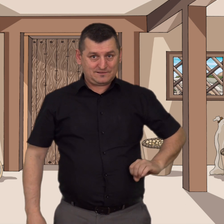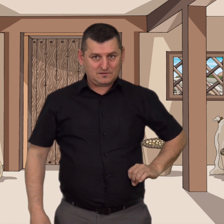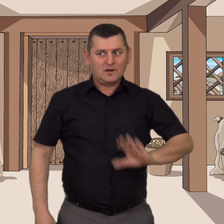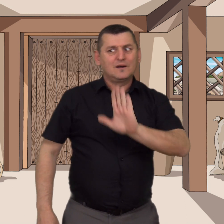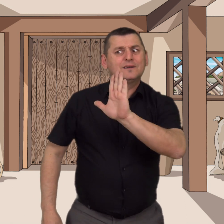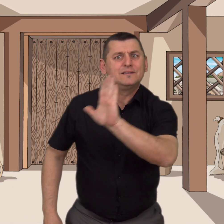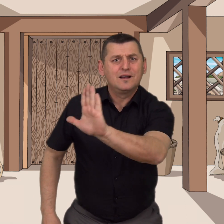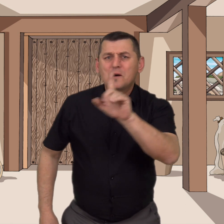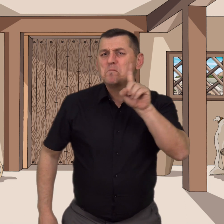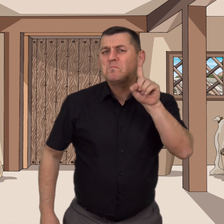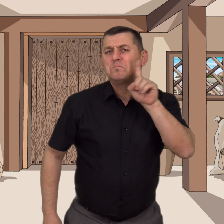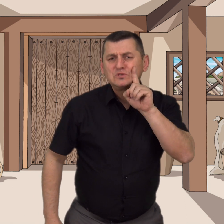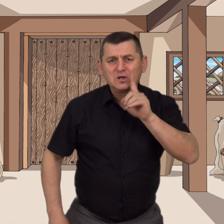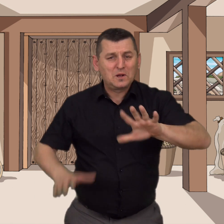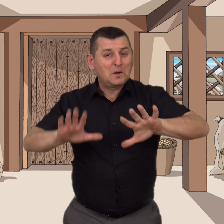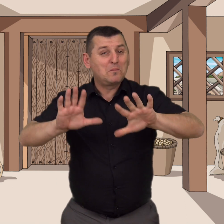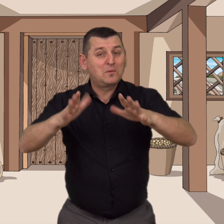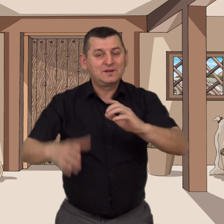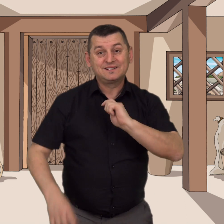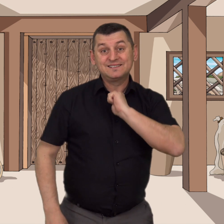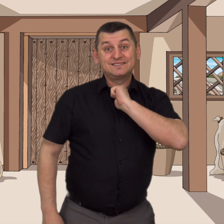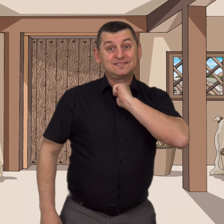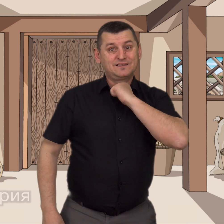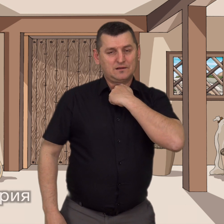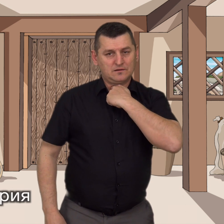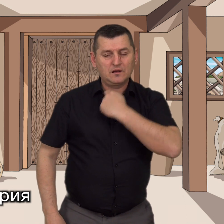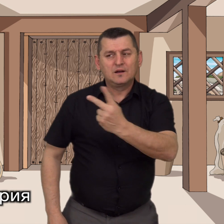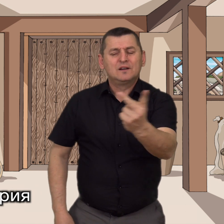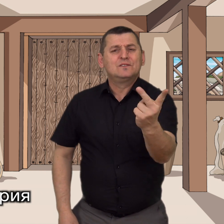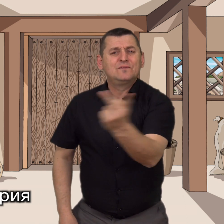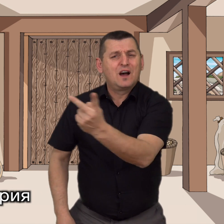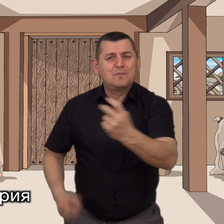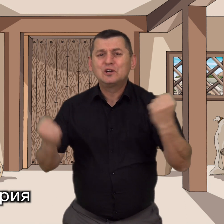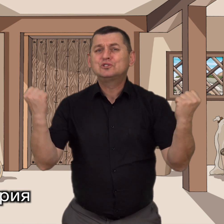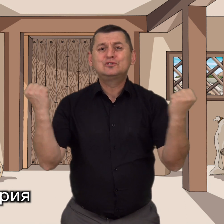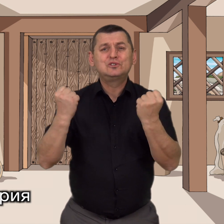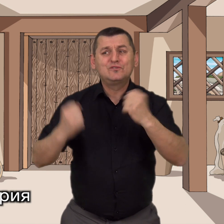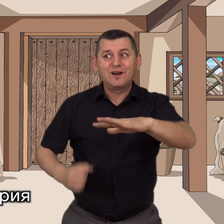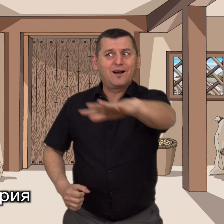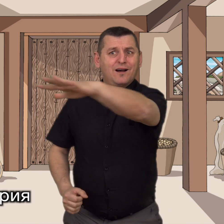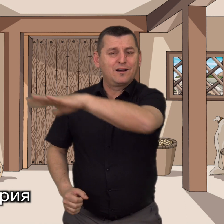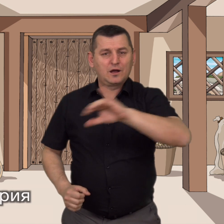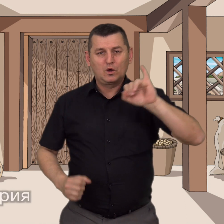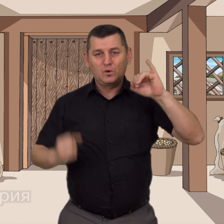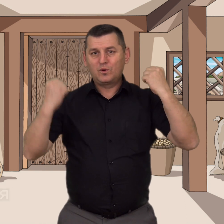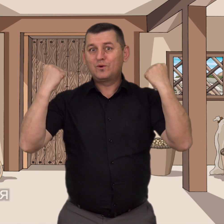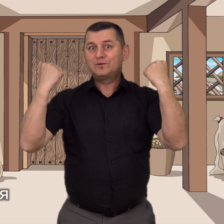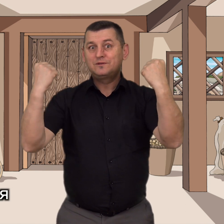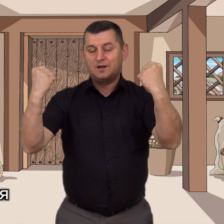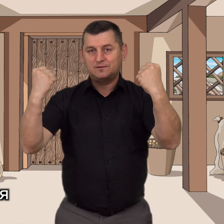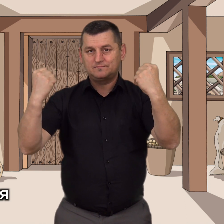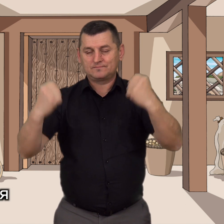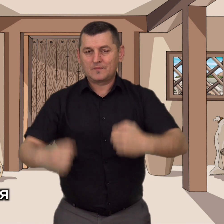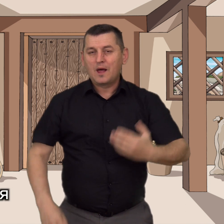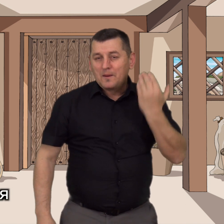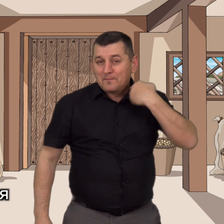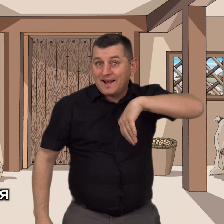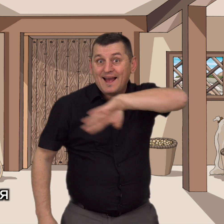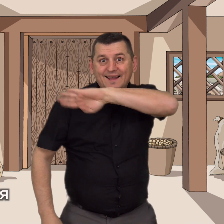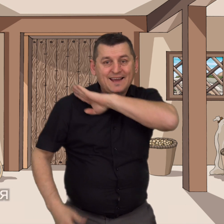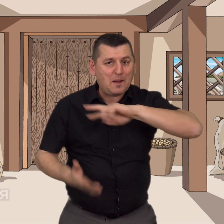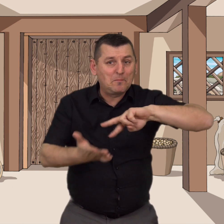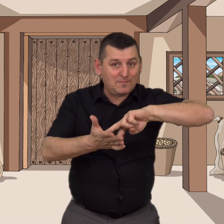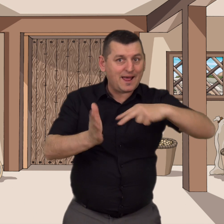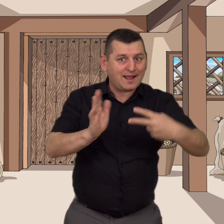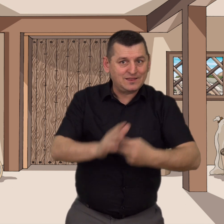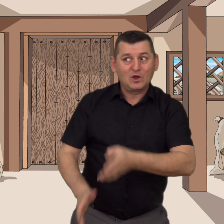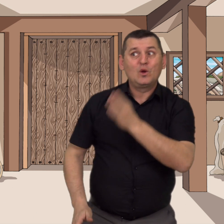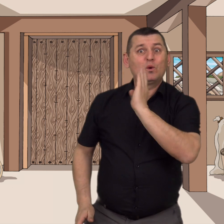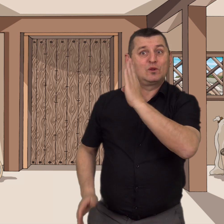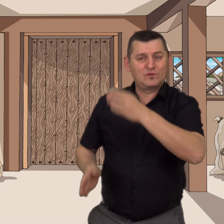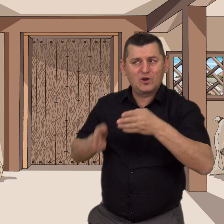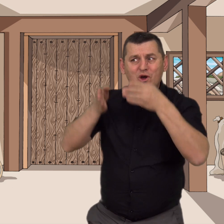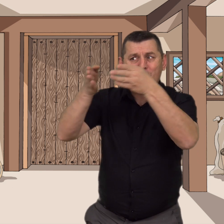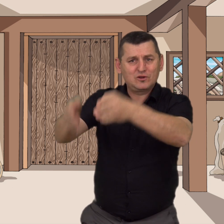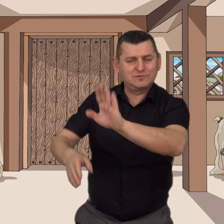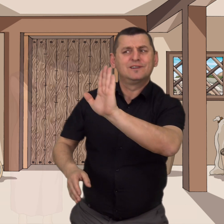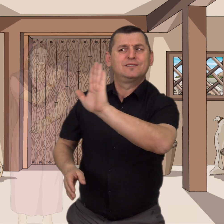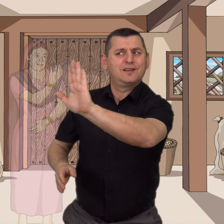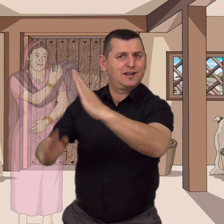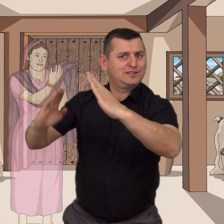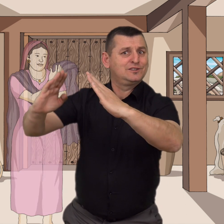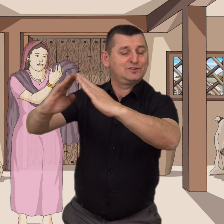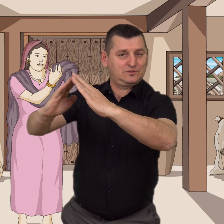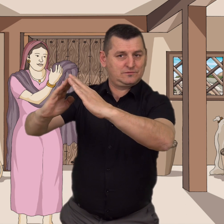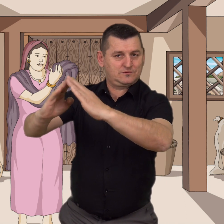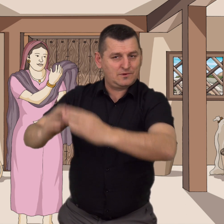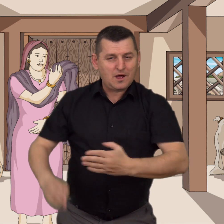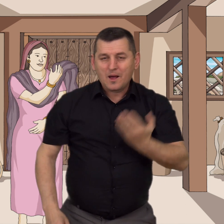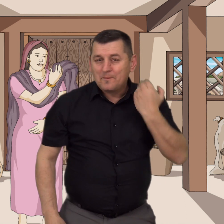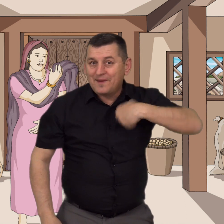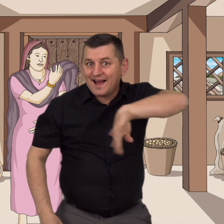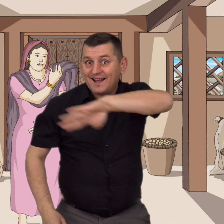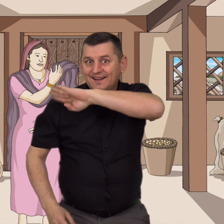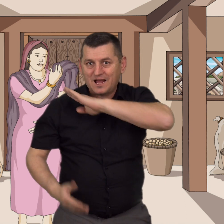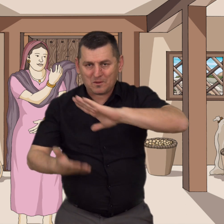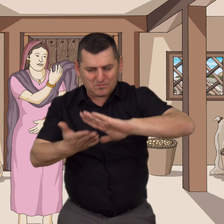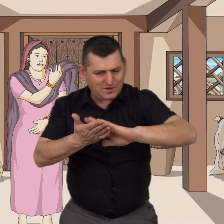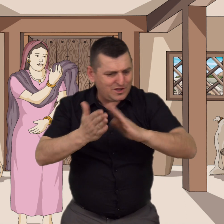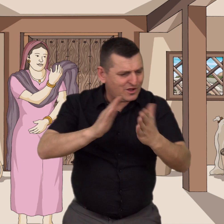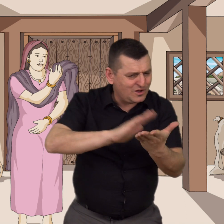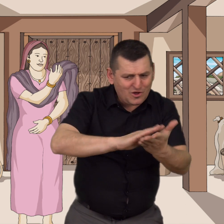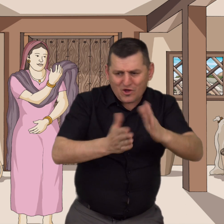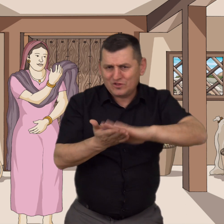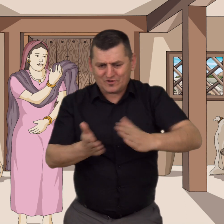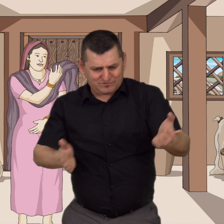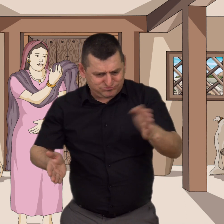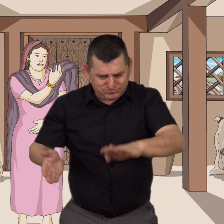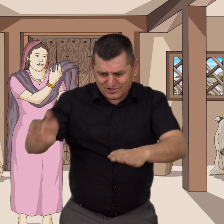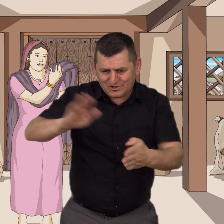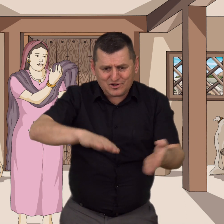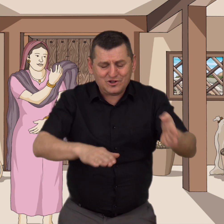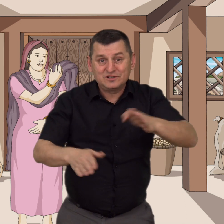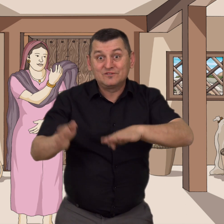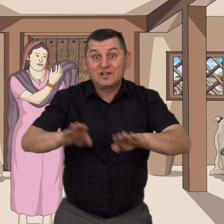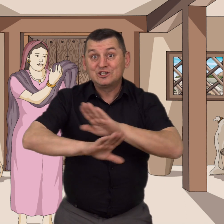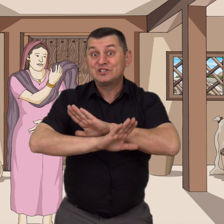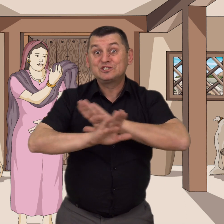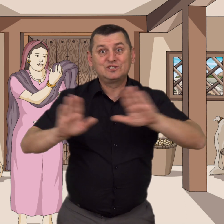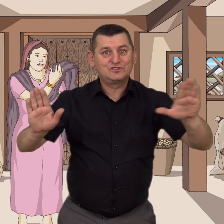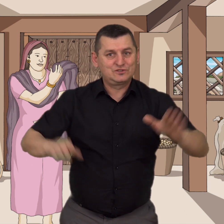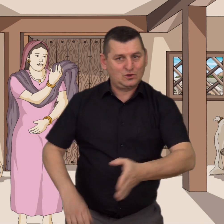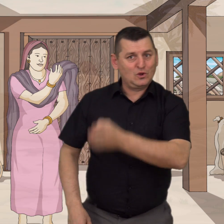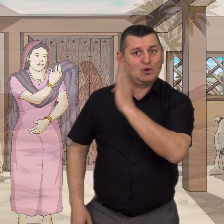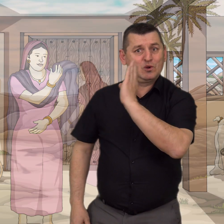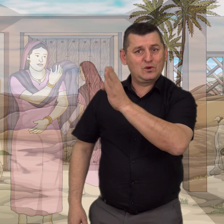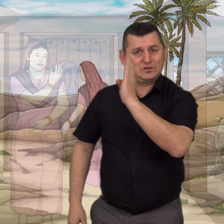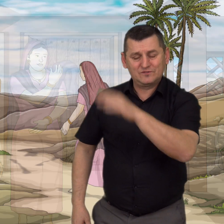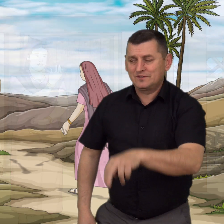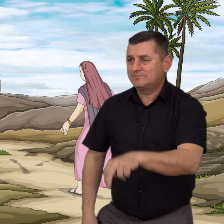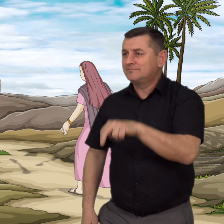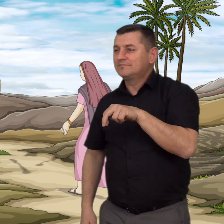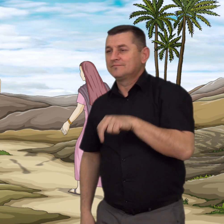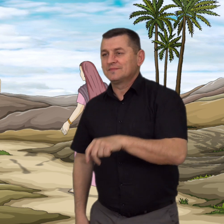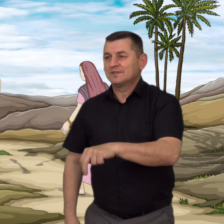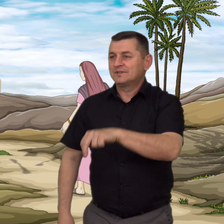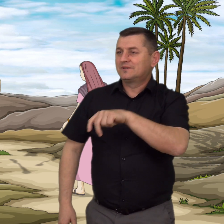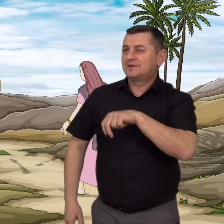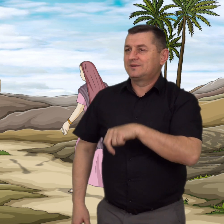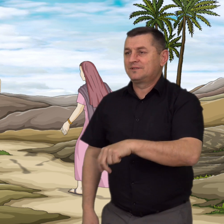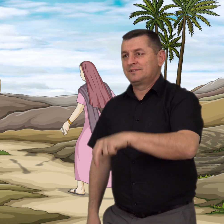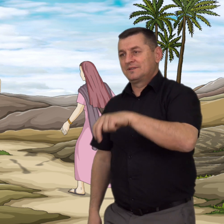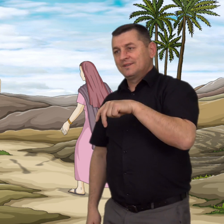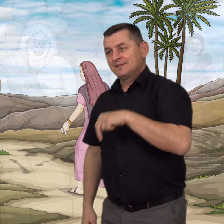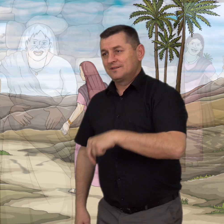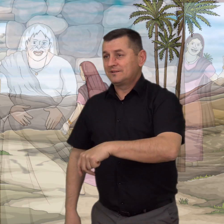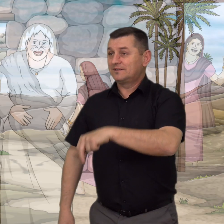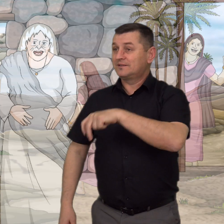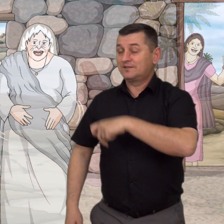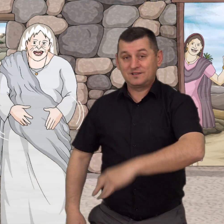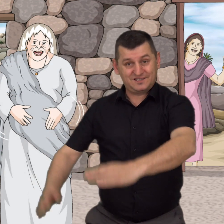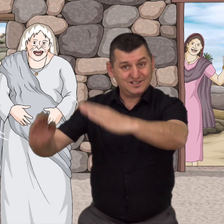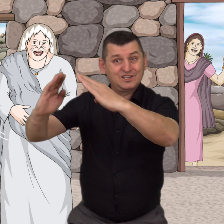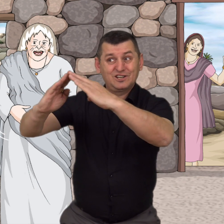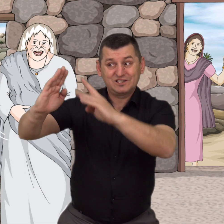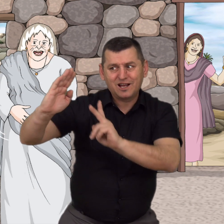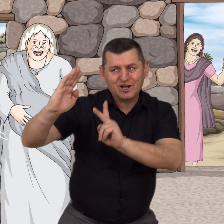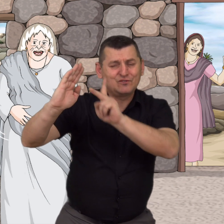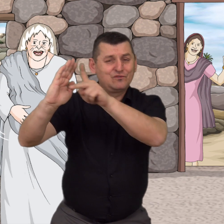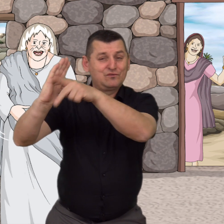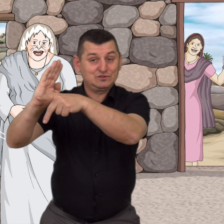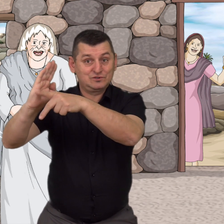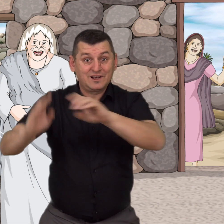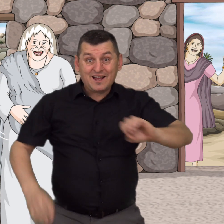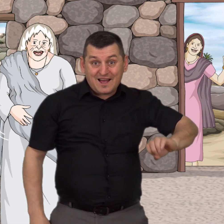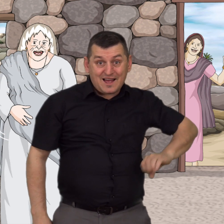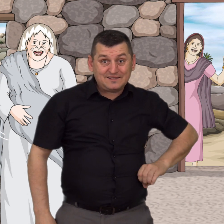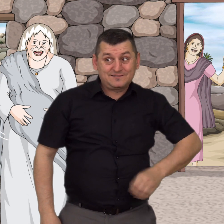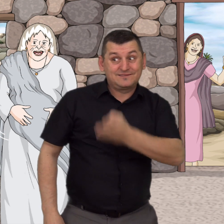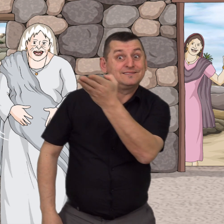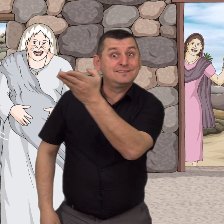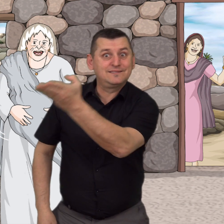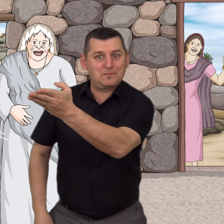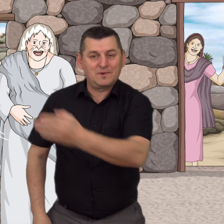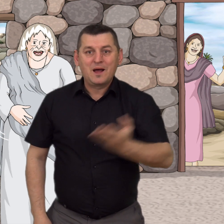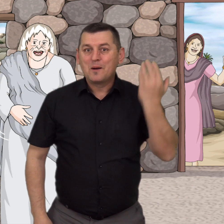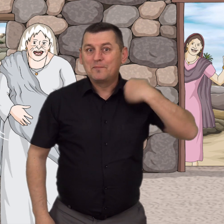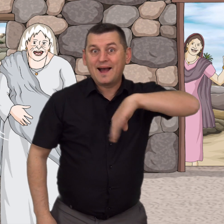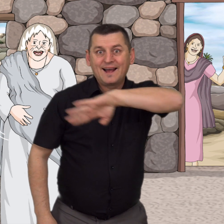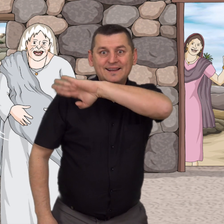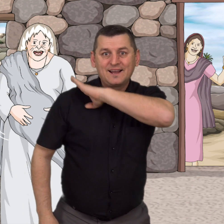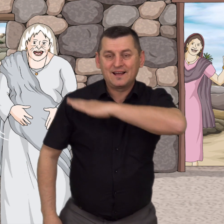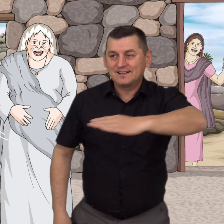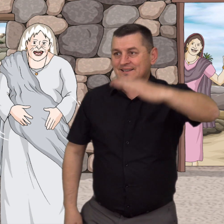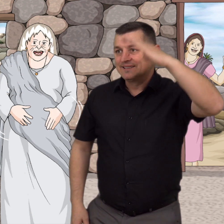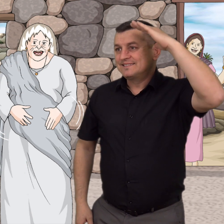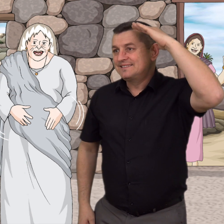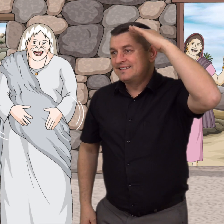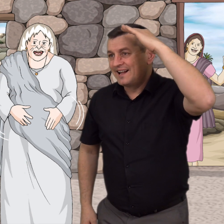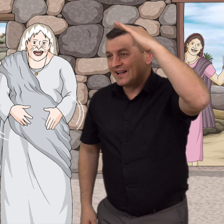In those days Mary got ready and hurried to a town in the hill country of Judah, where she entered the home of Zechariah and greeted Elizabeth. When Elizabeth heard Mary’s greeting, the baby leaped in her womb, and Elizabeth was filled with the Holy Spirit.